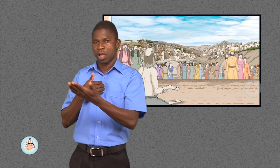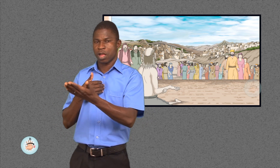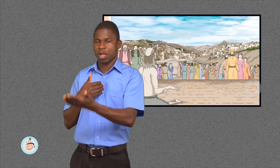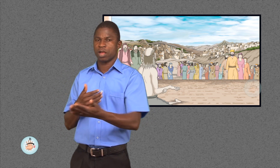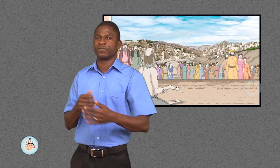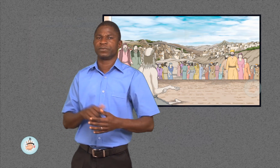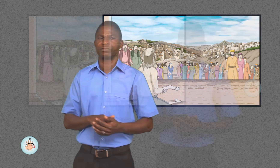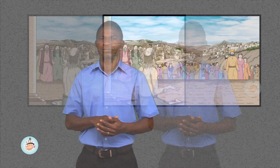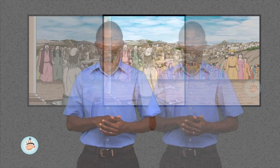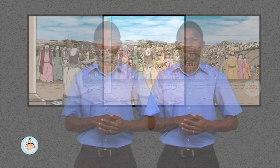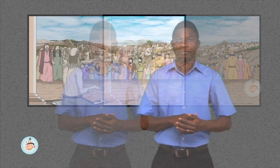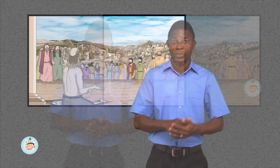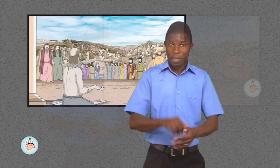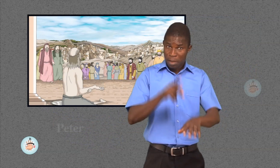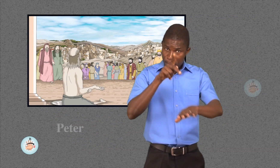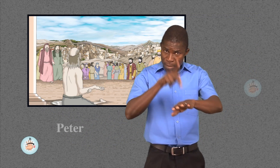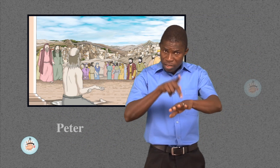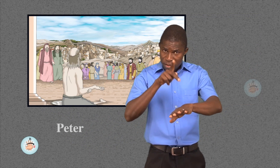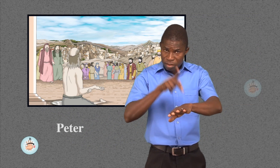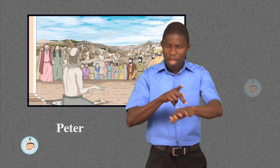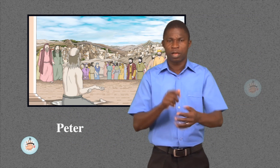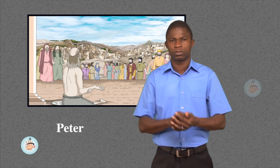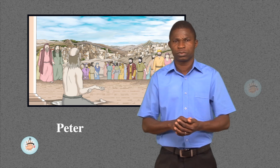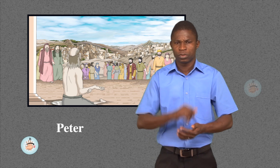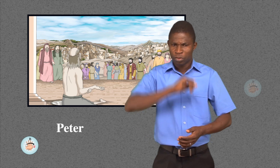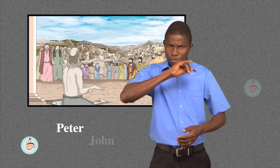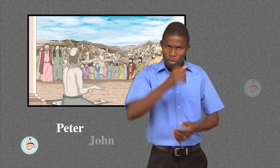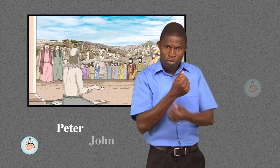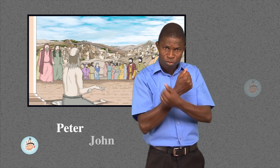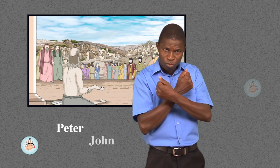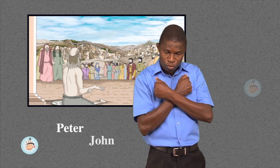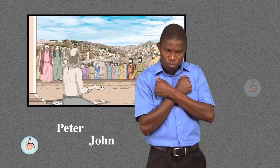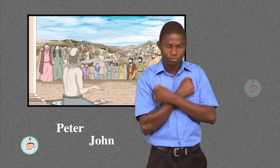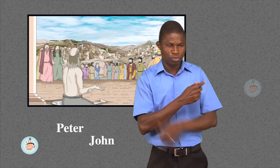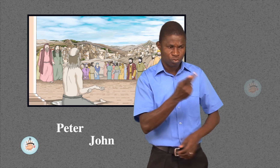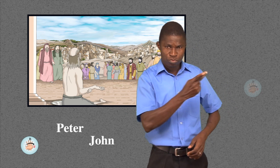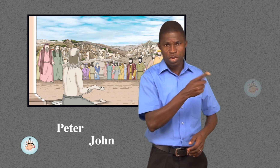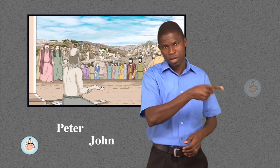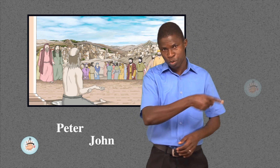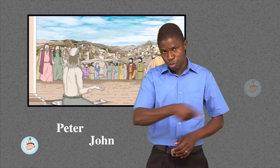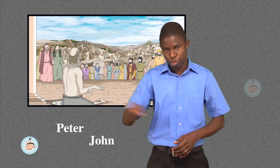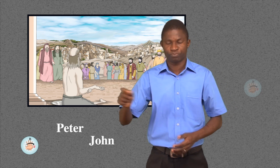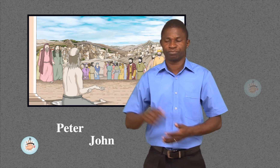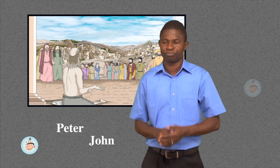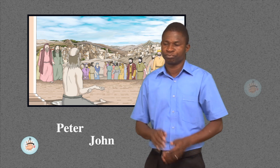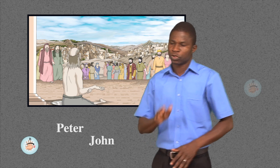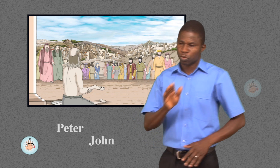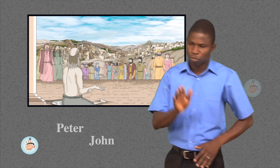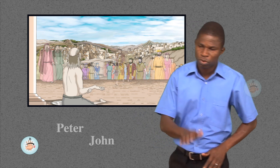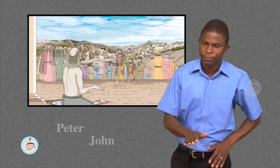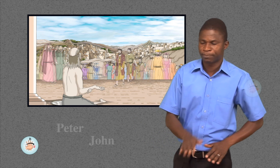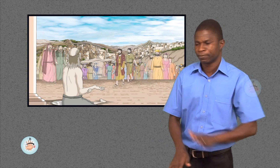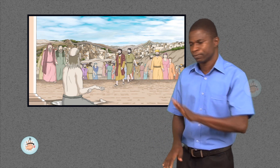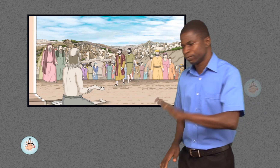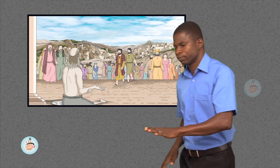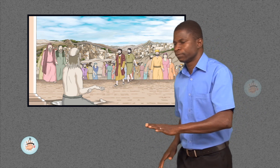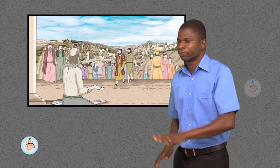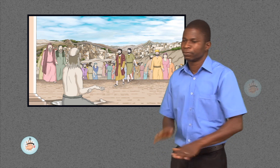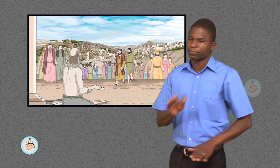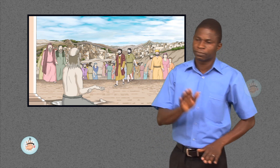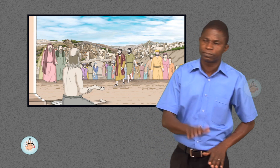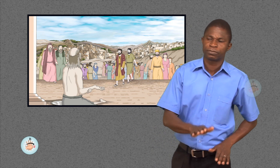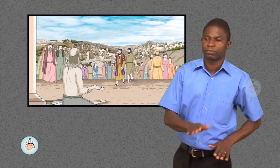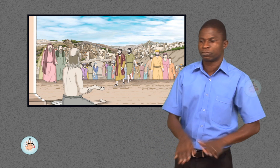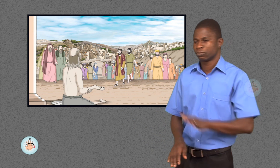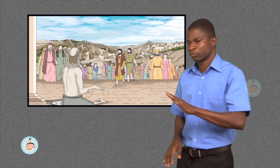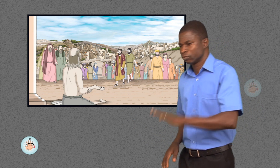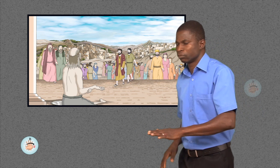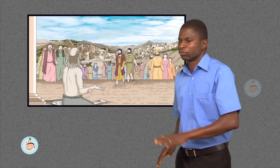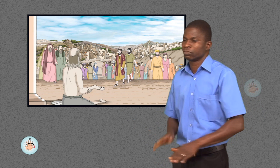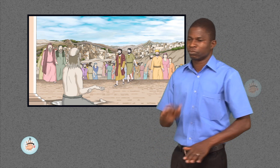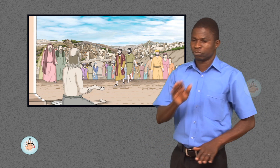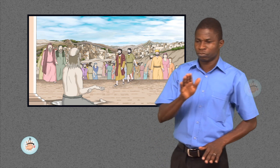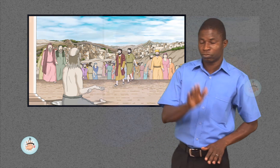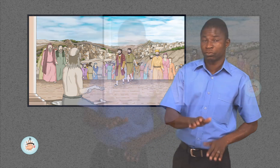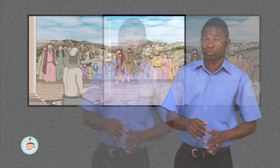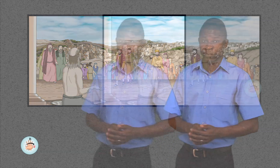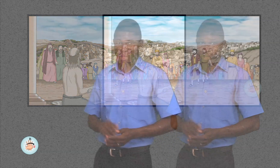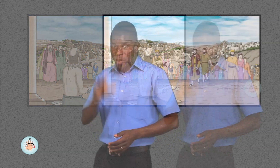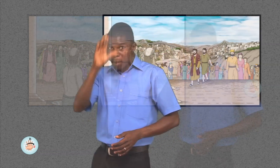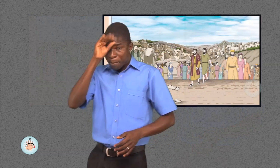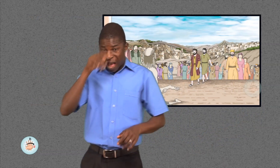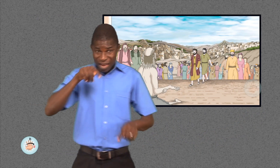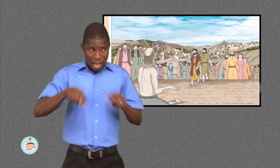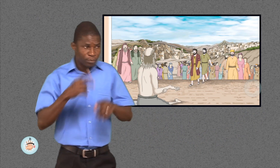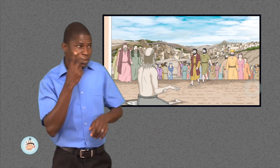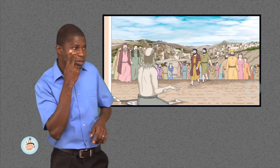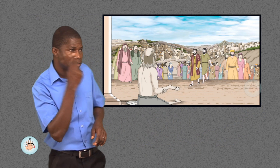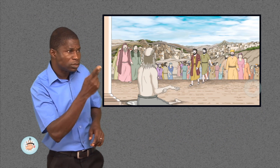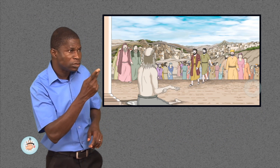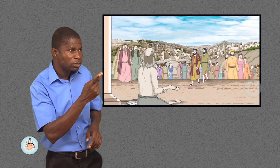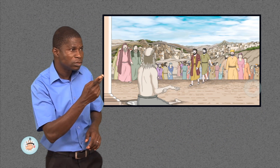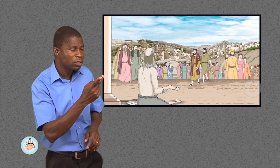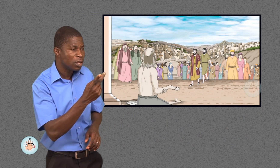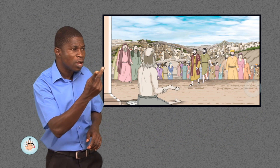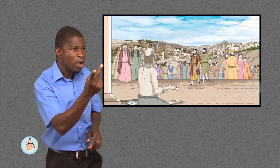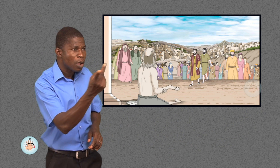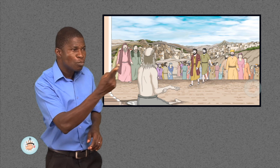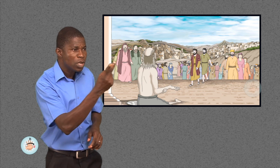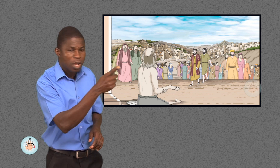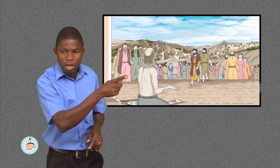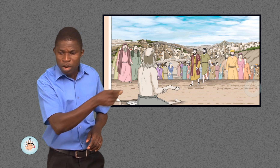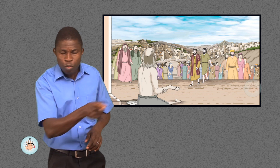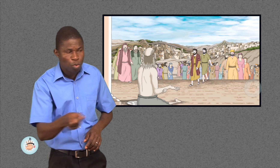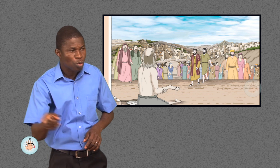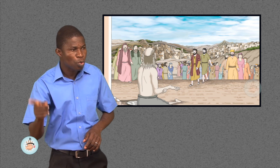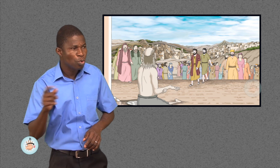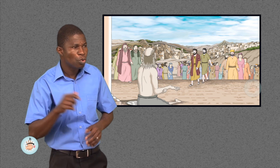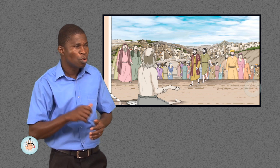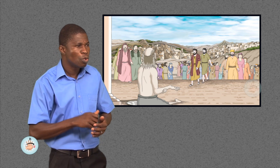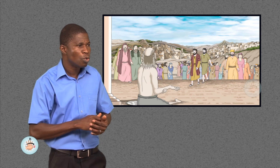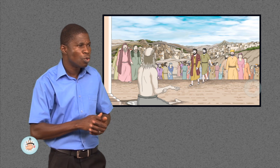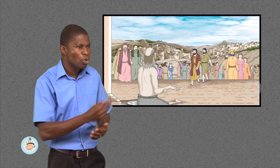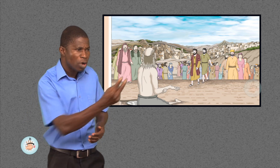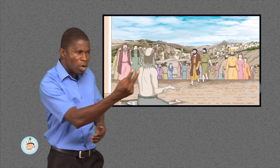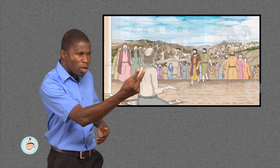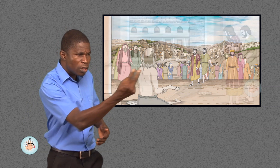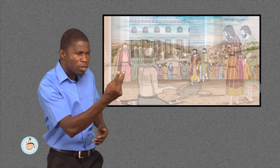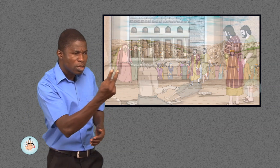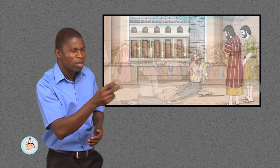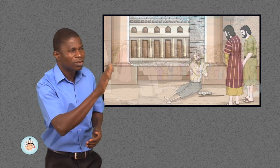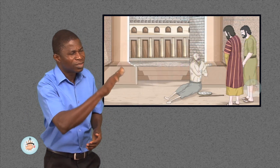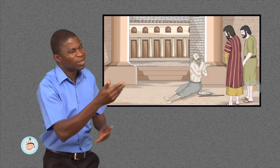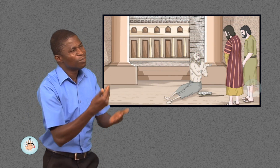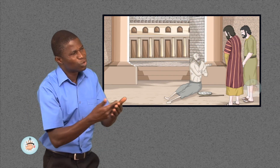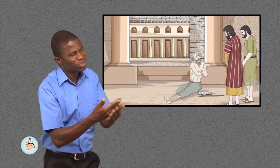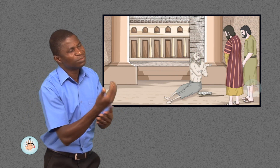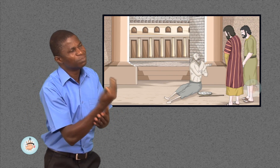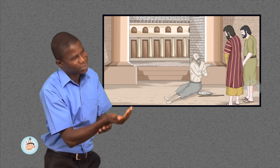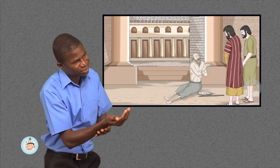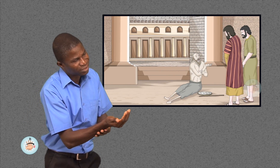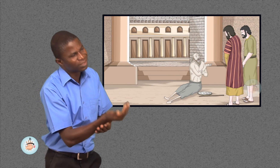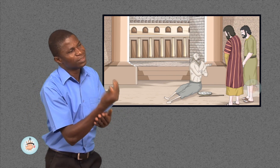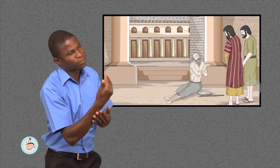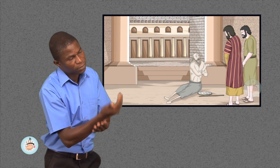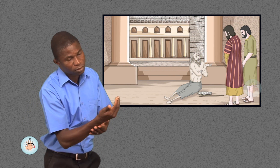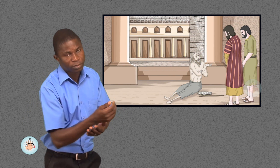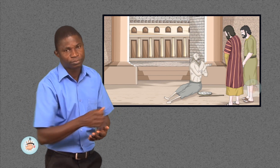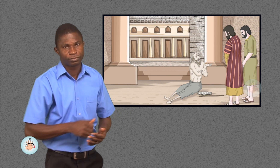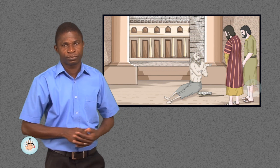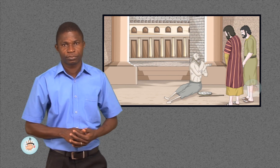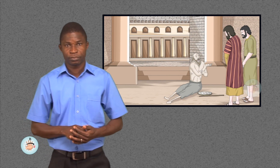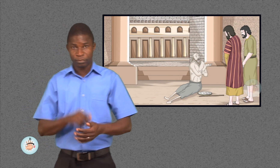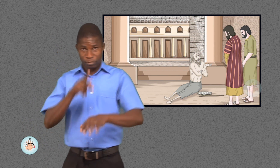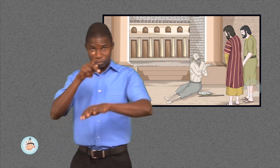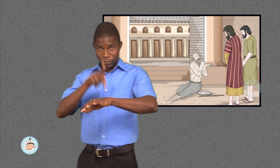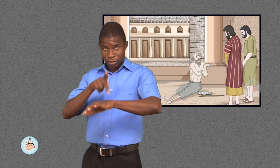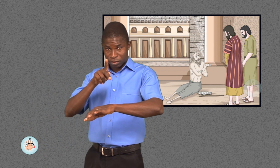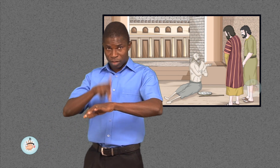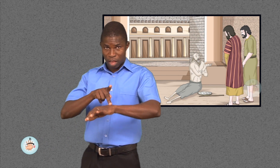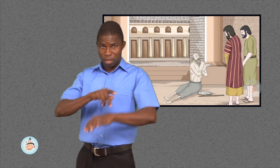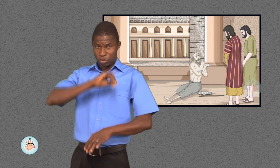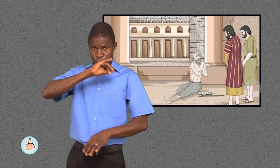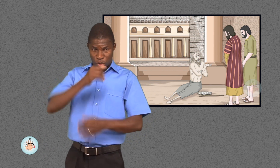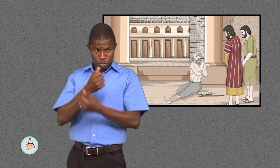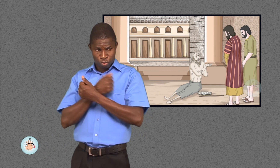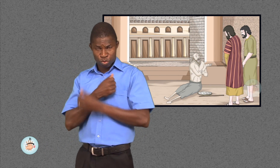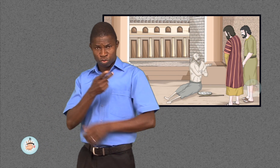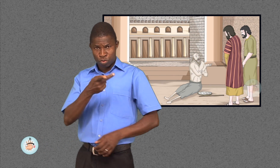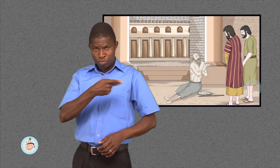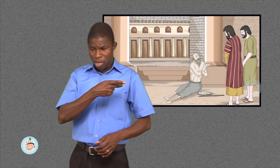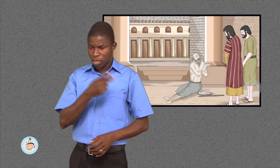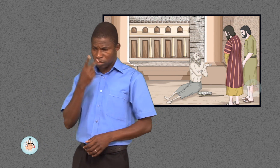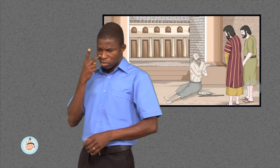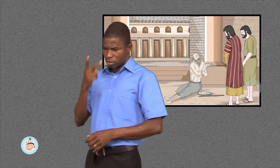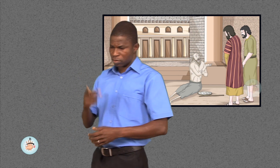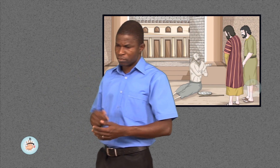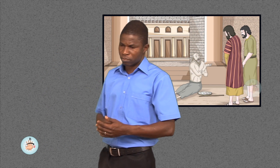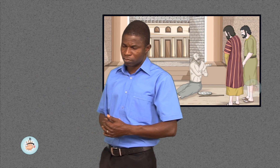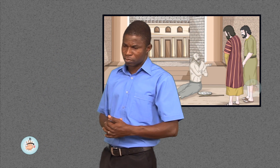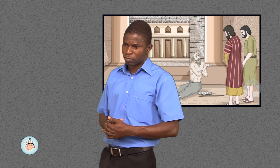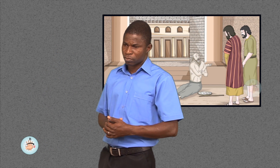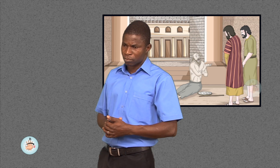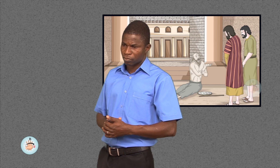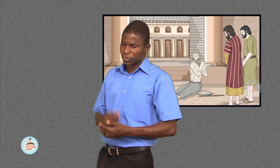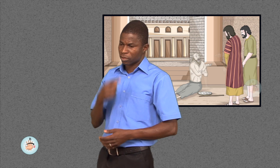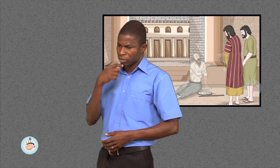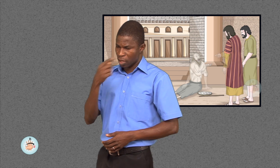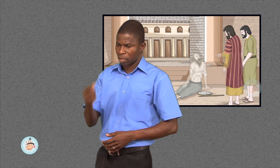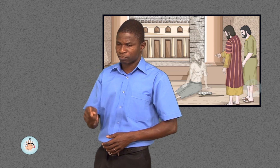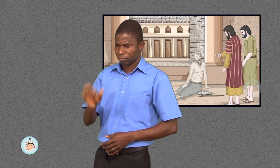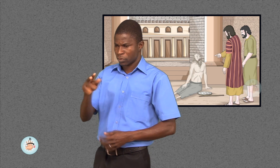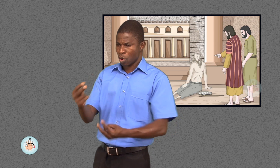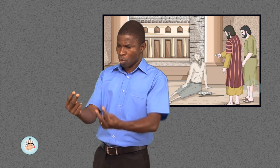When he saw Peter and John about to enter, he asked them for money. Peter looked directly at him, as did John.